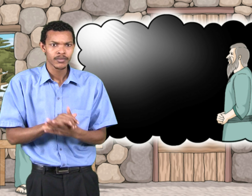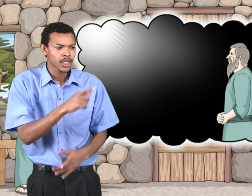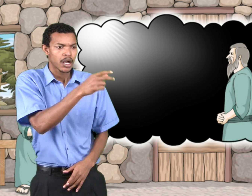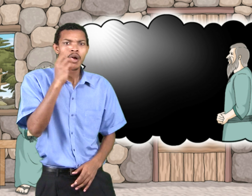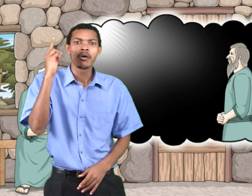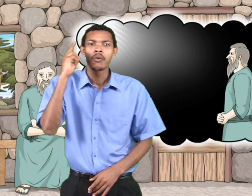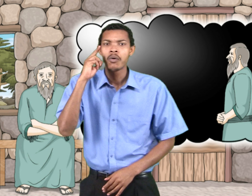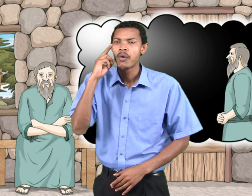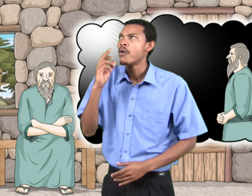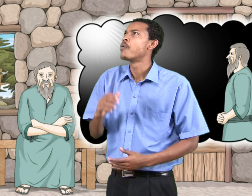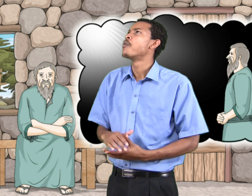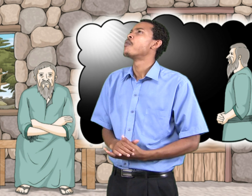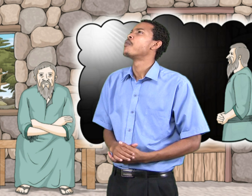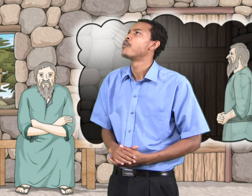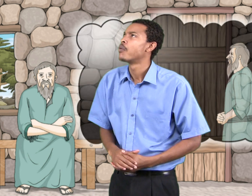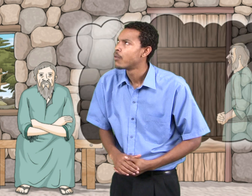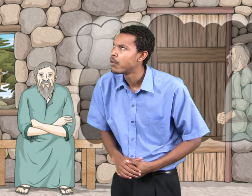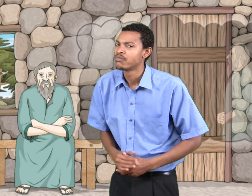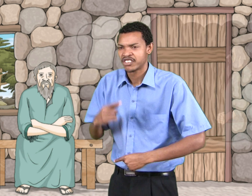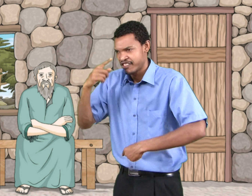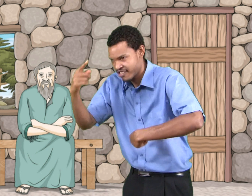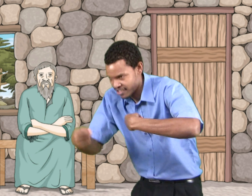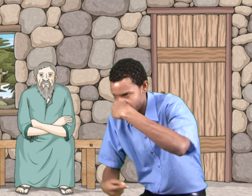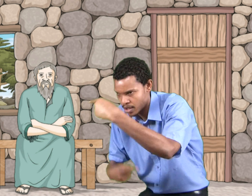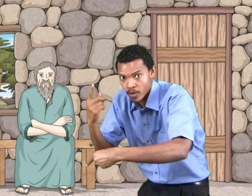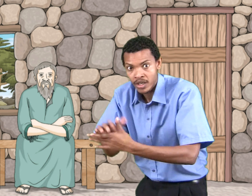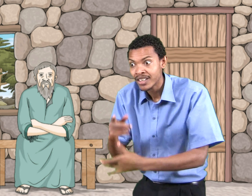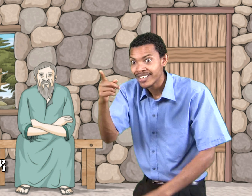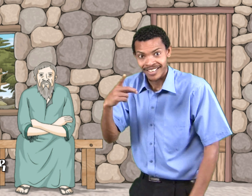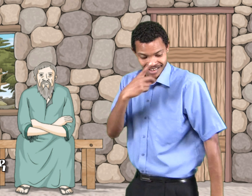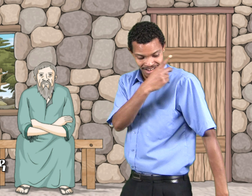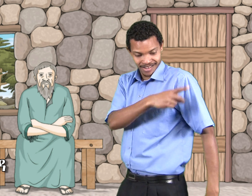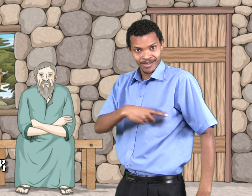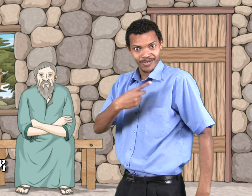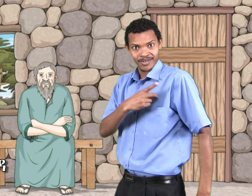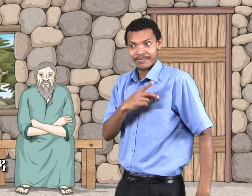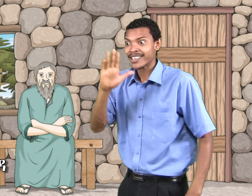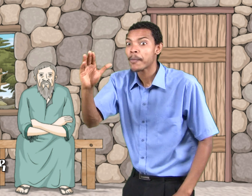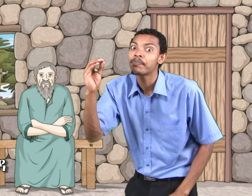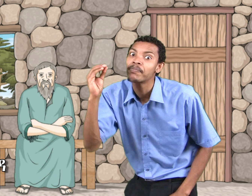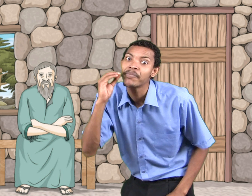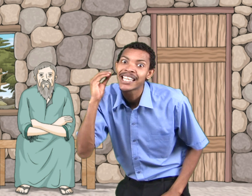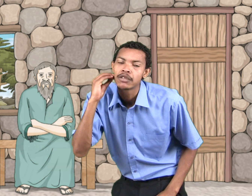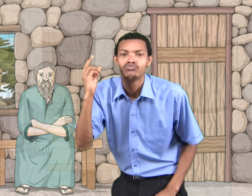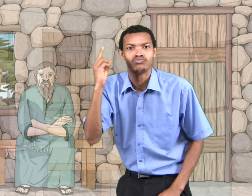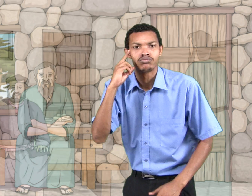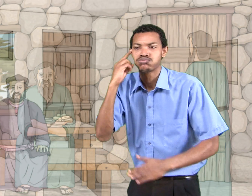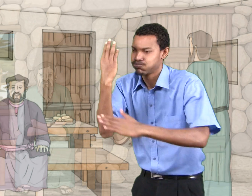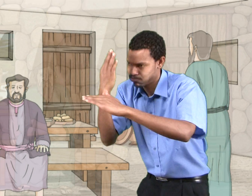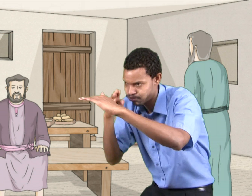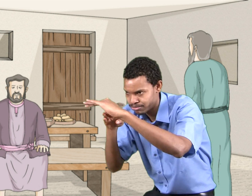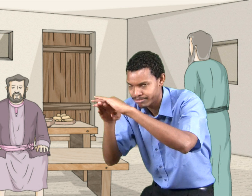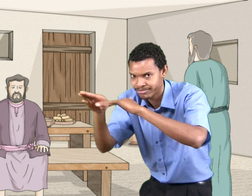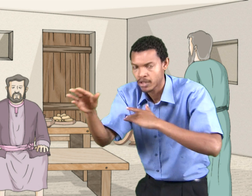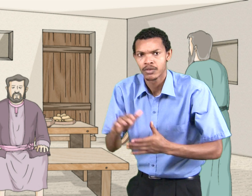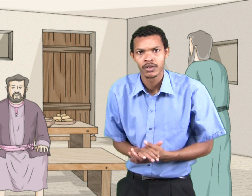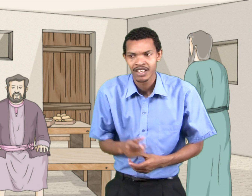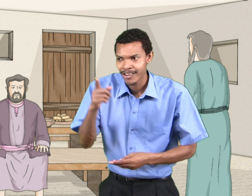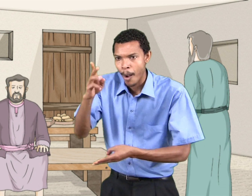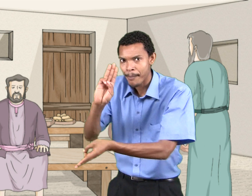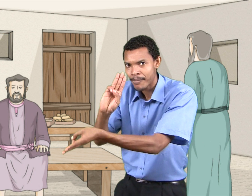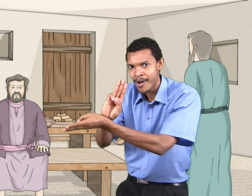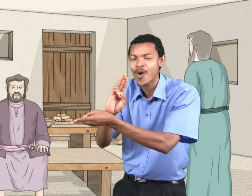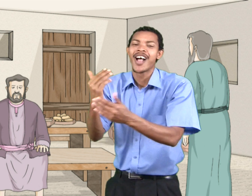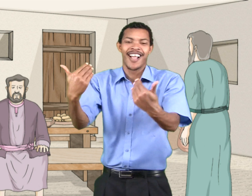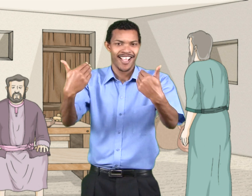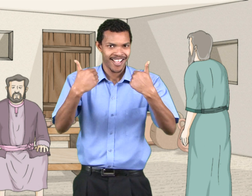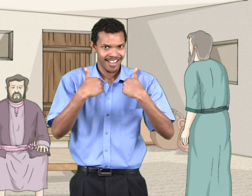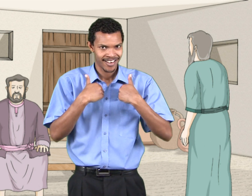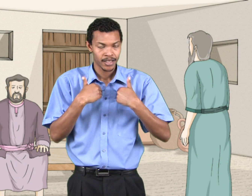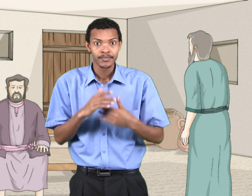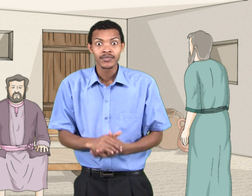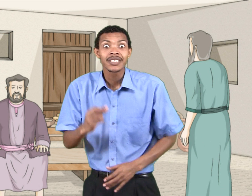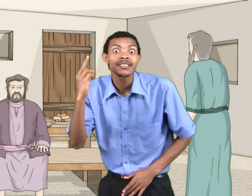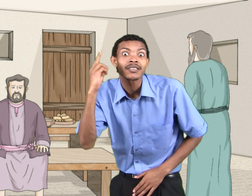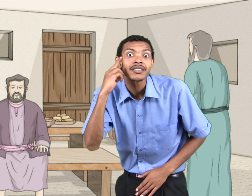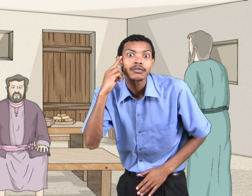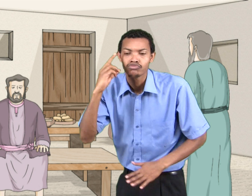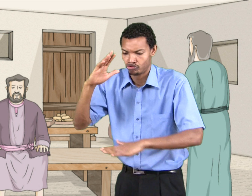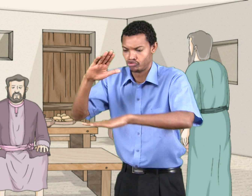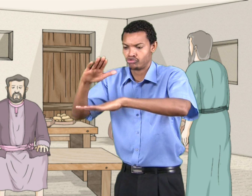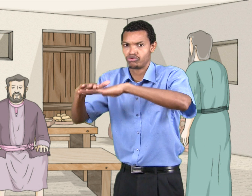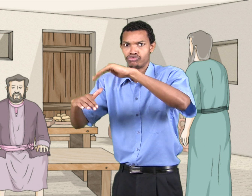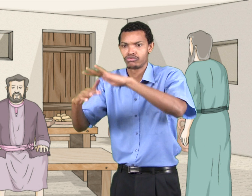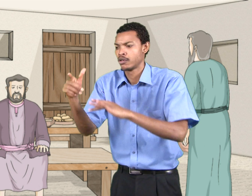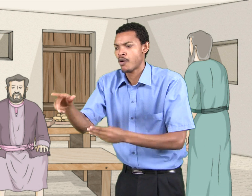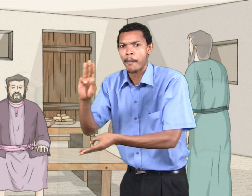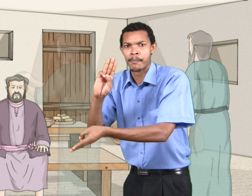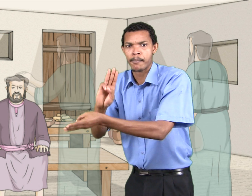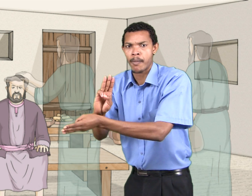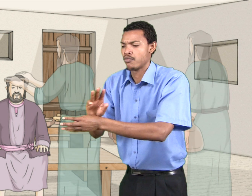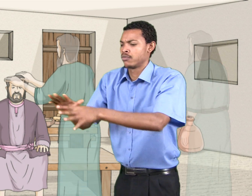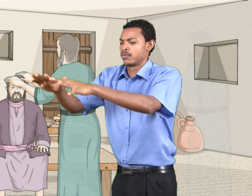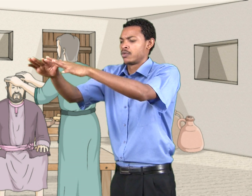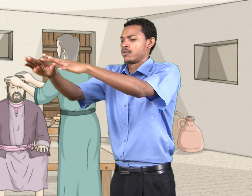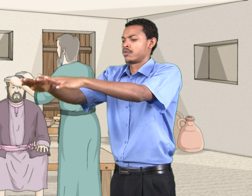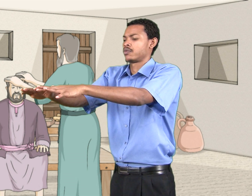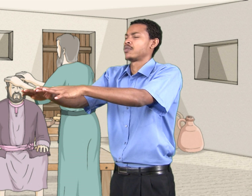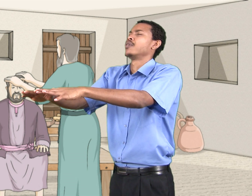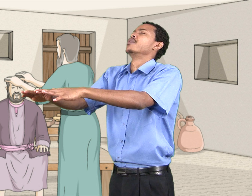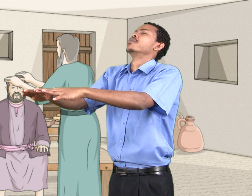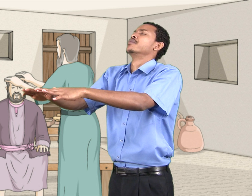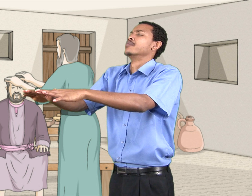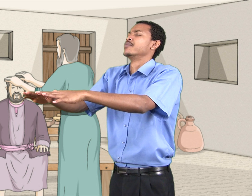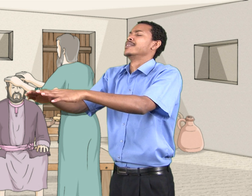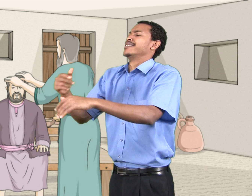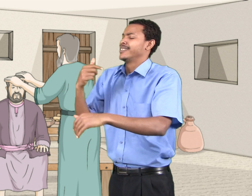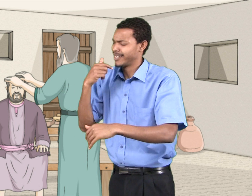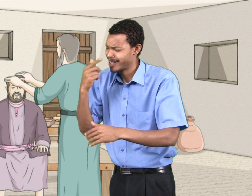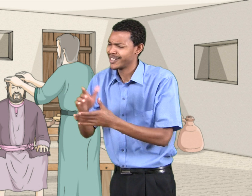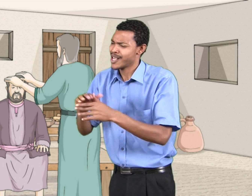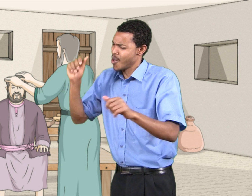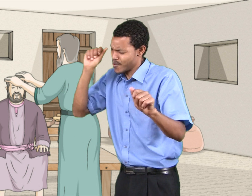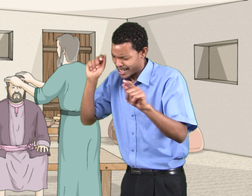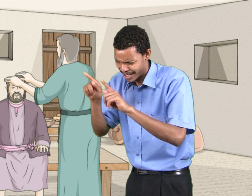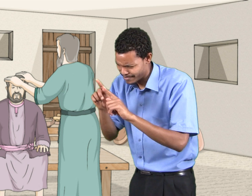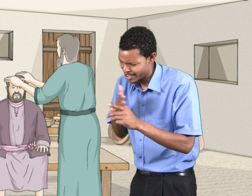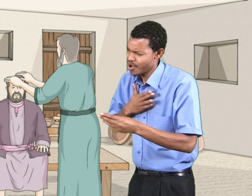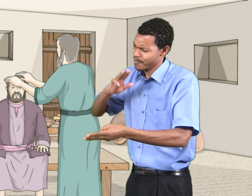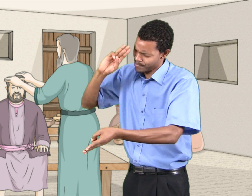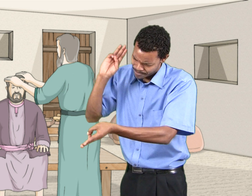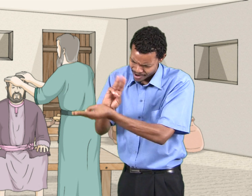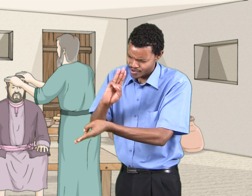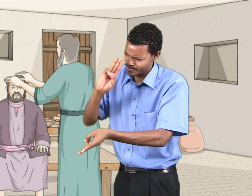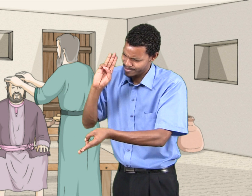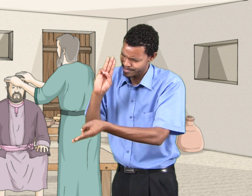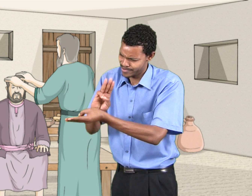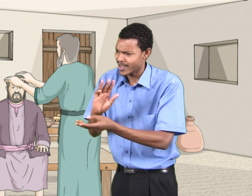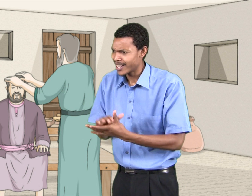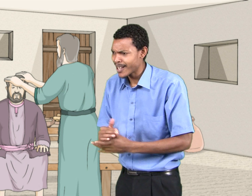So Ananias went to the house, and when he arrived, he placed his hands on Saul.